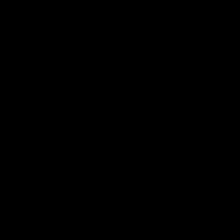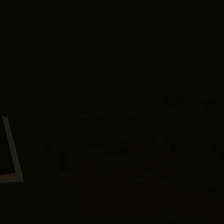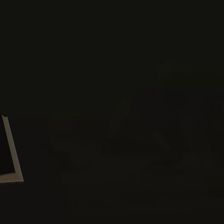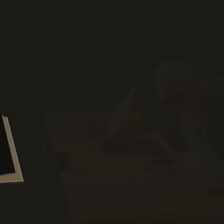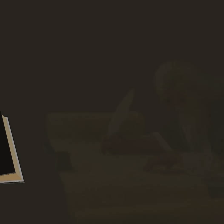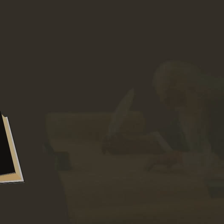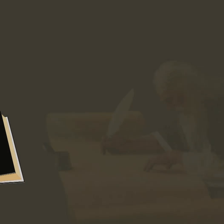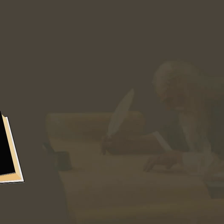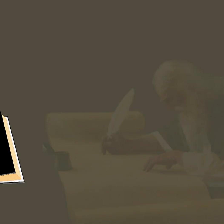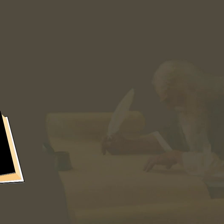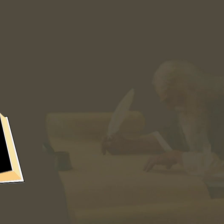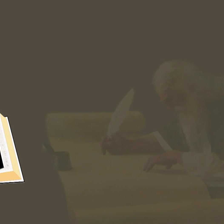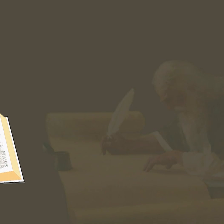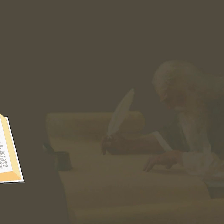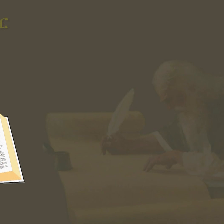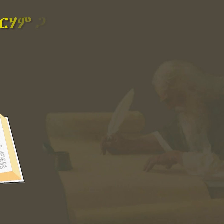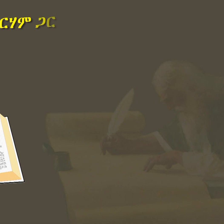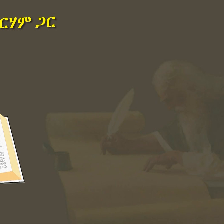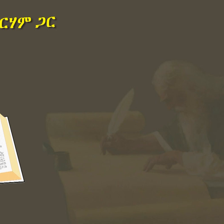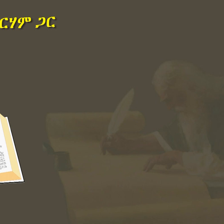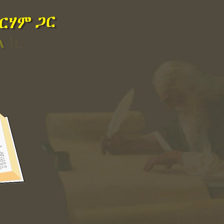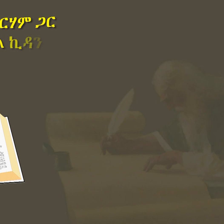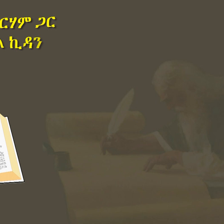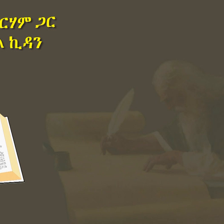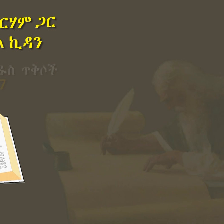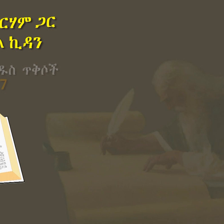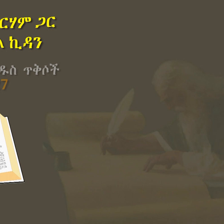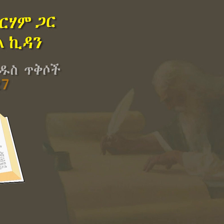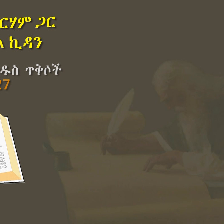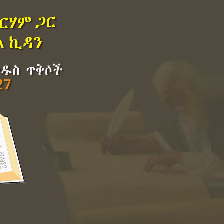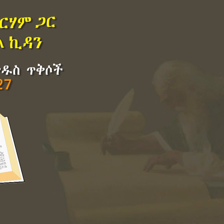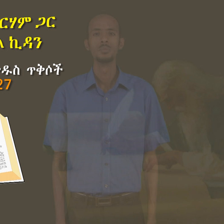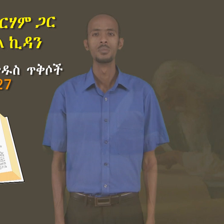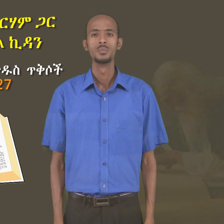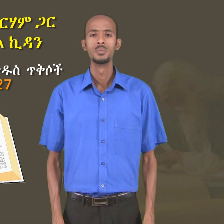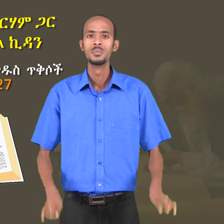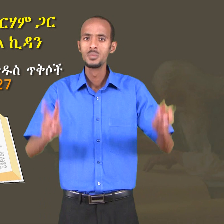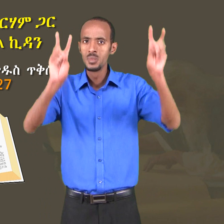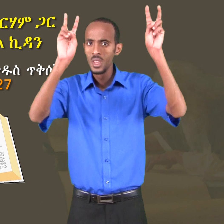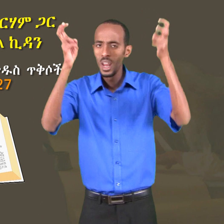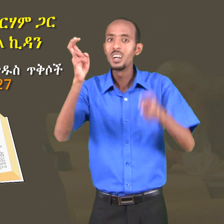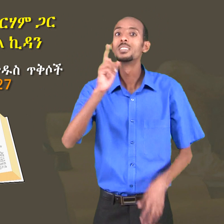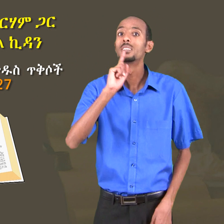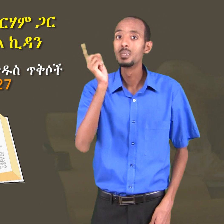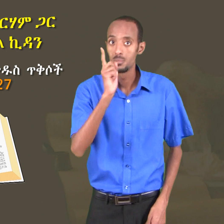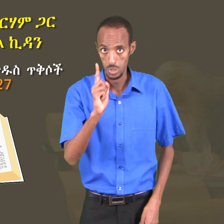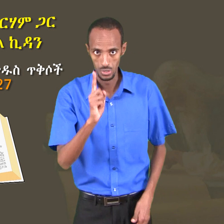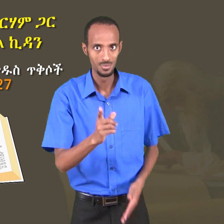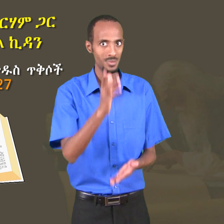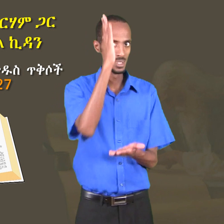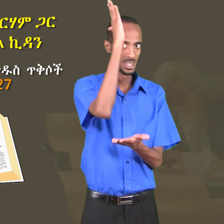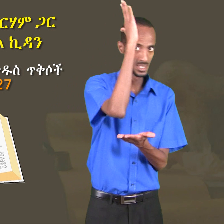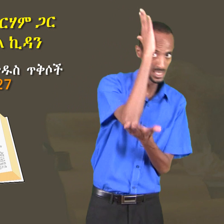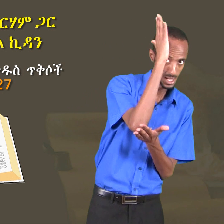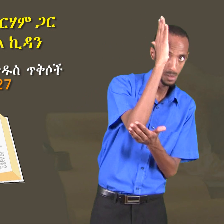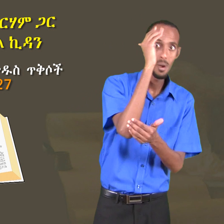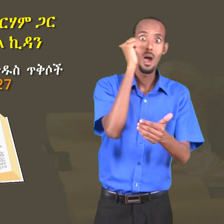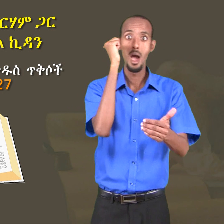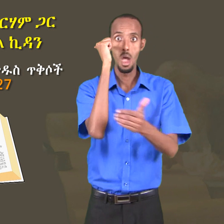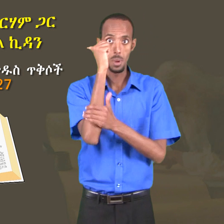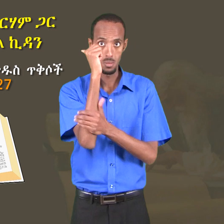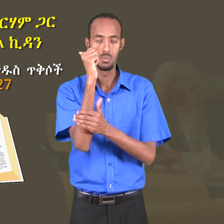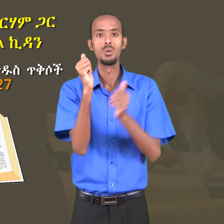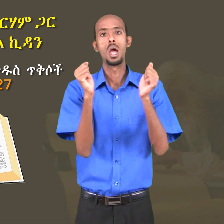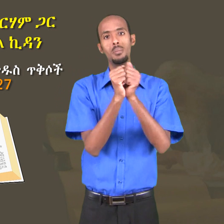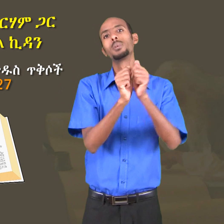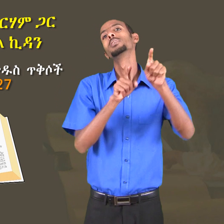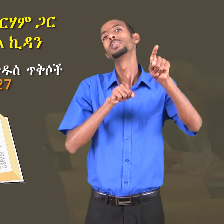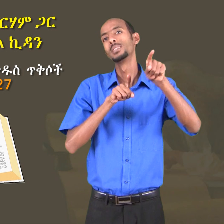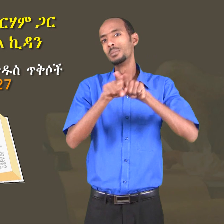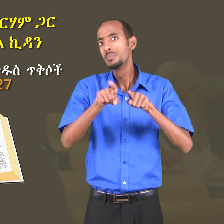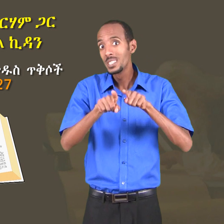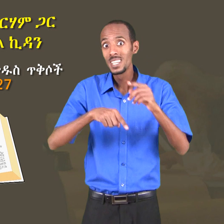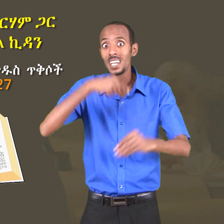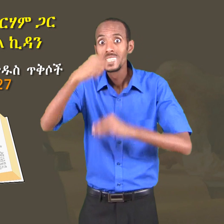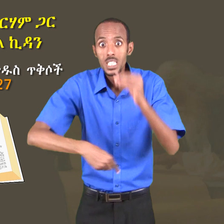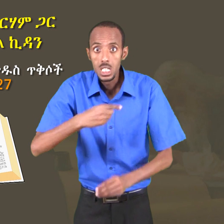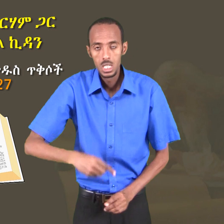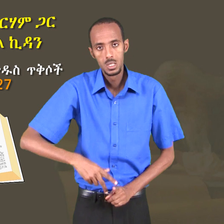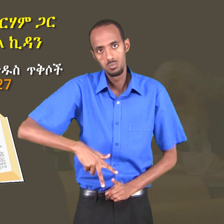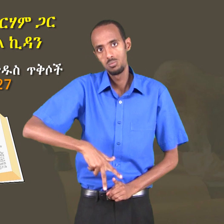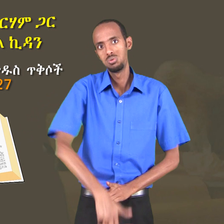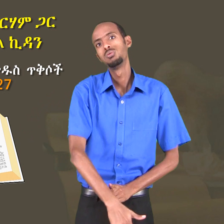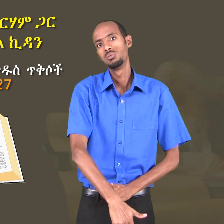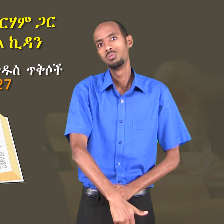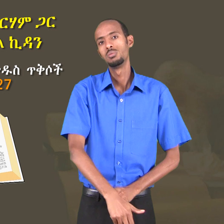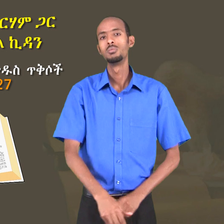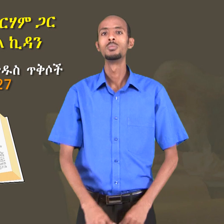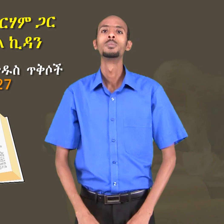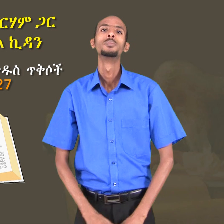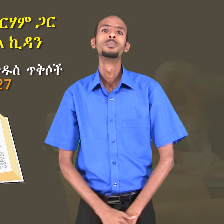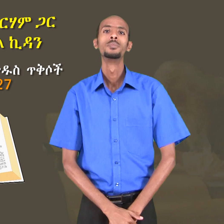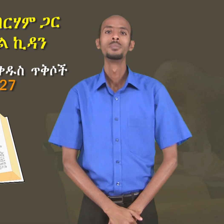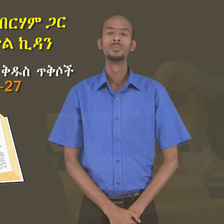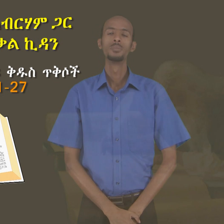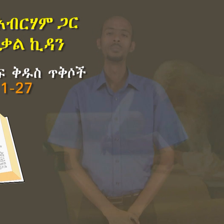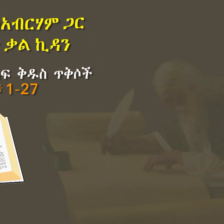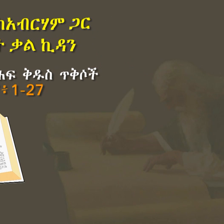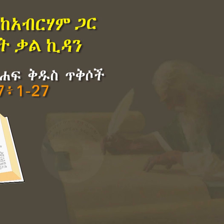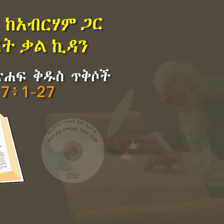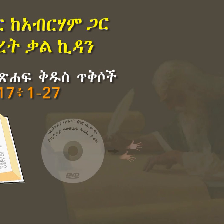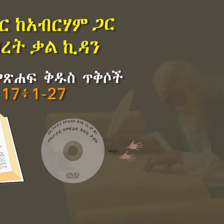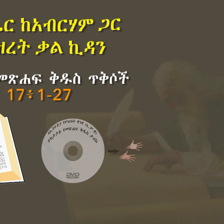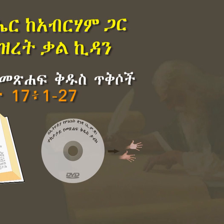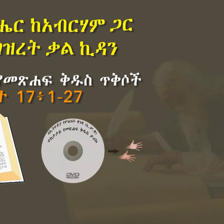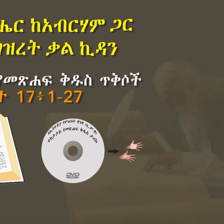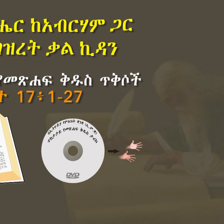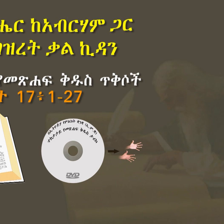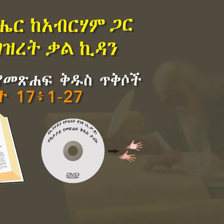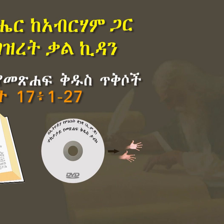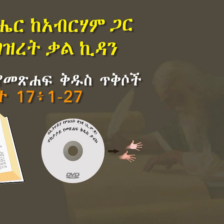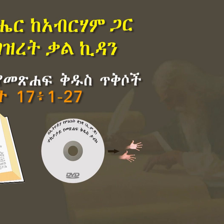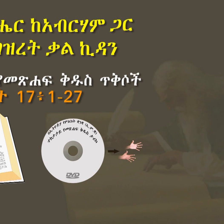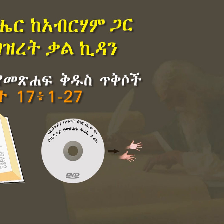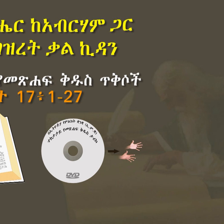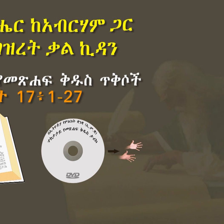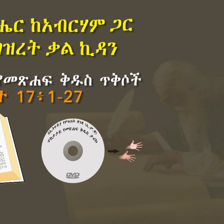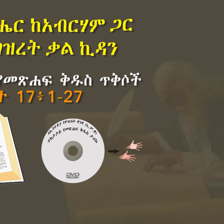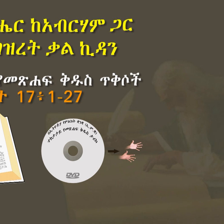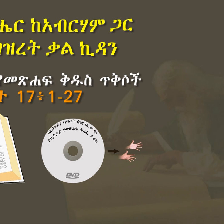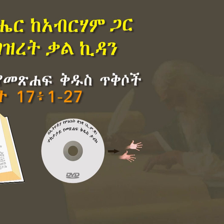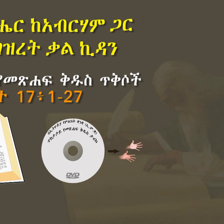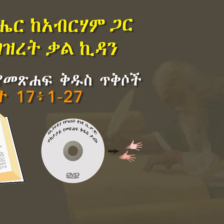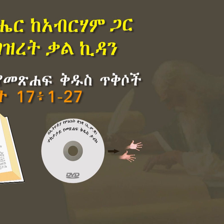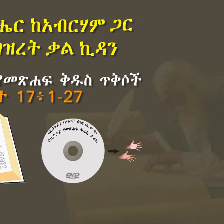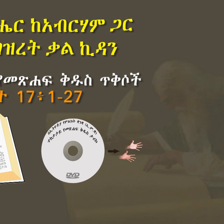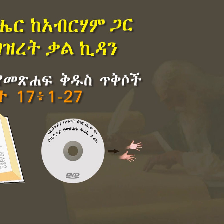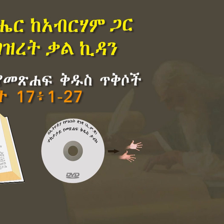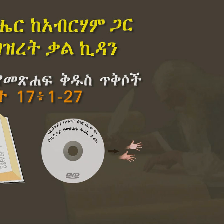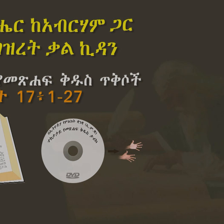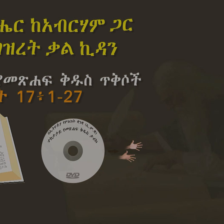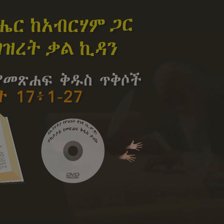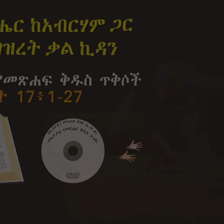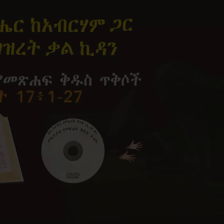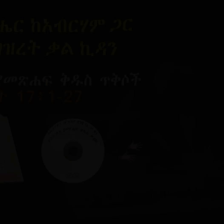God's covenant with Abraham - circumcision